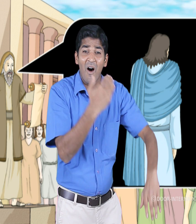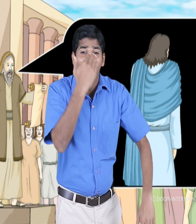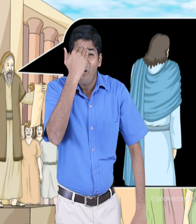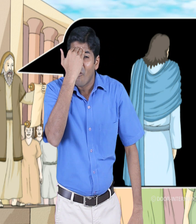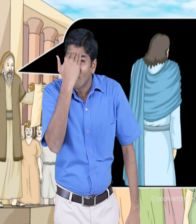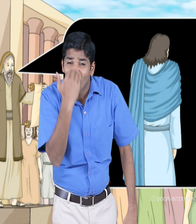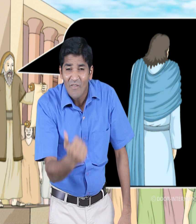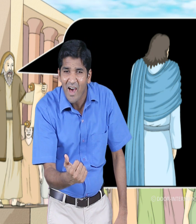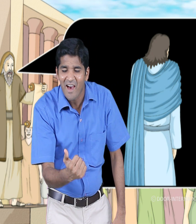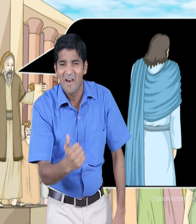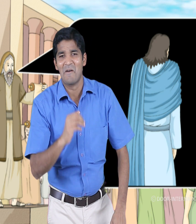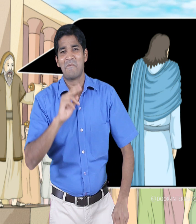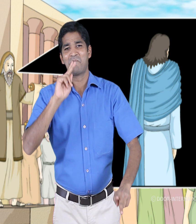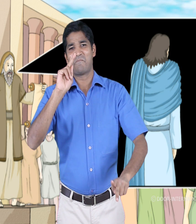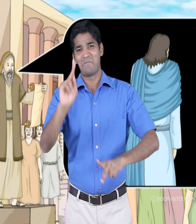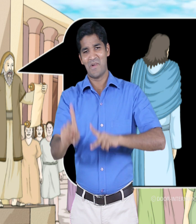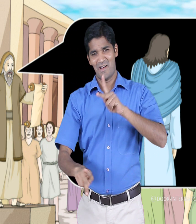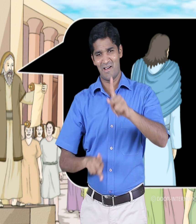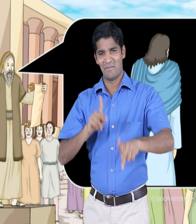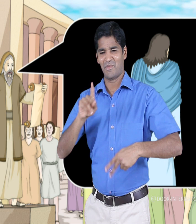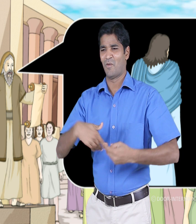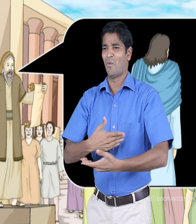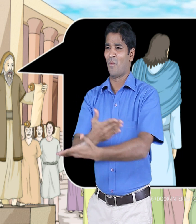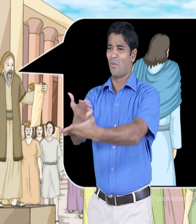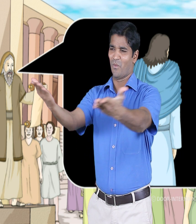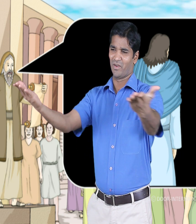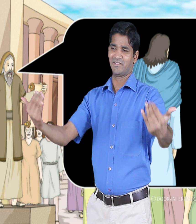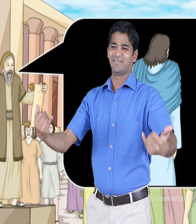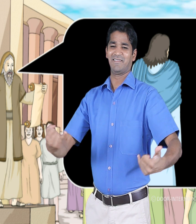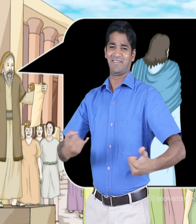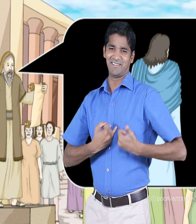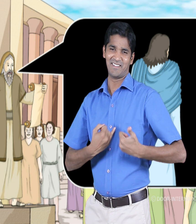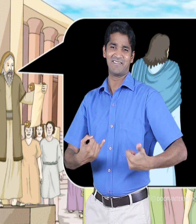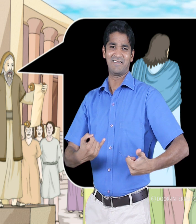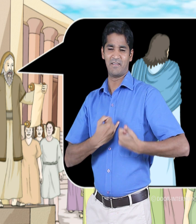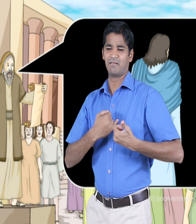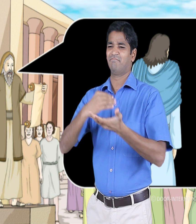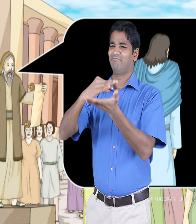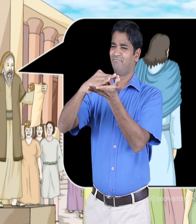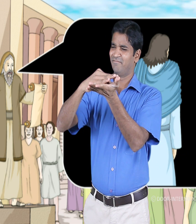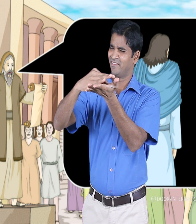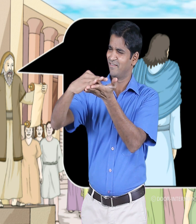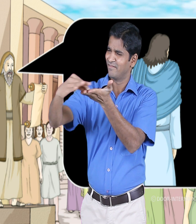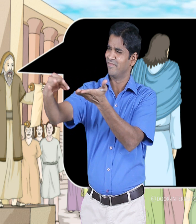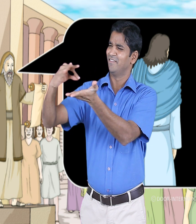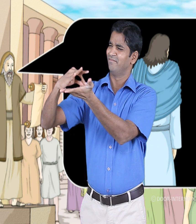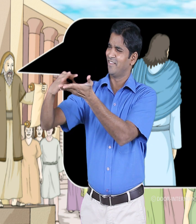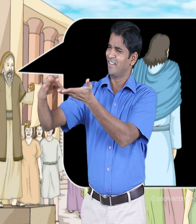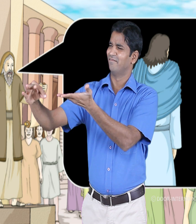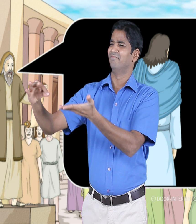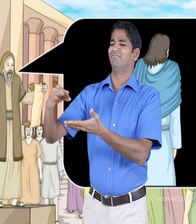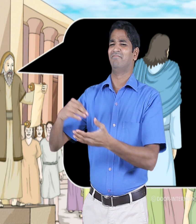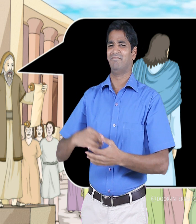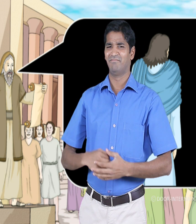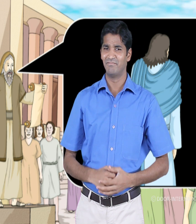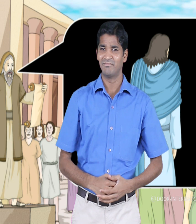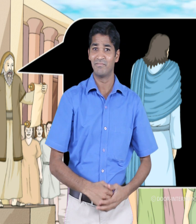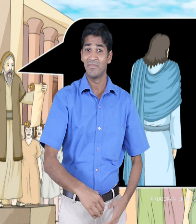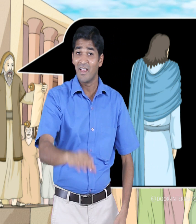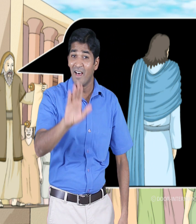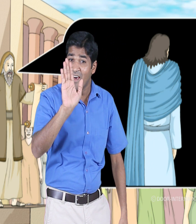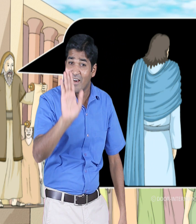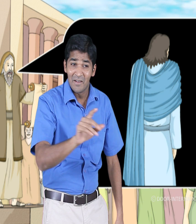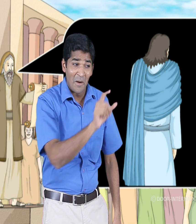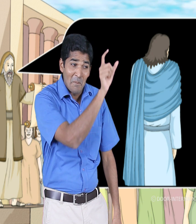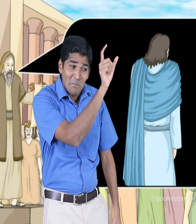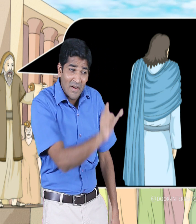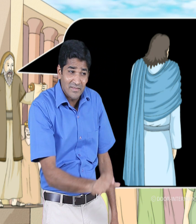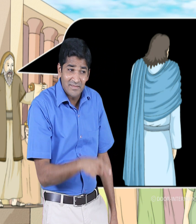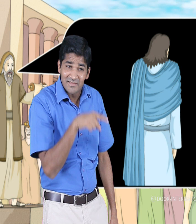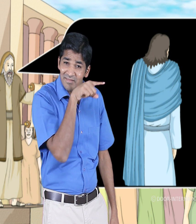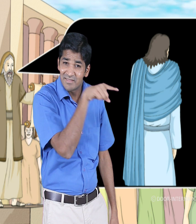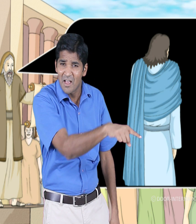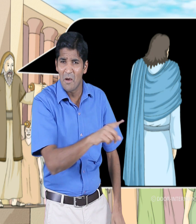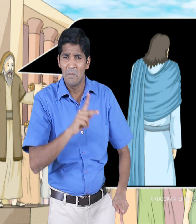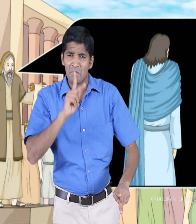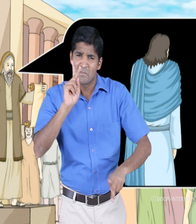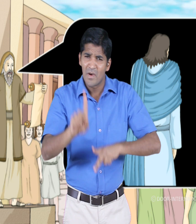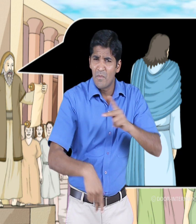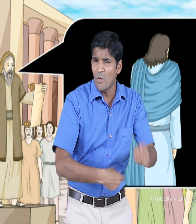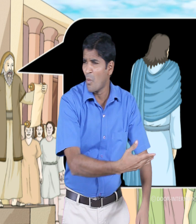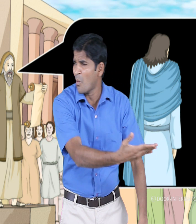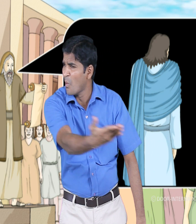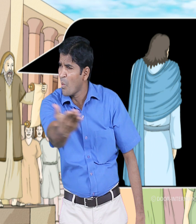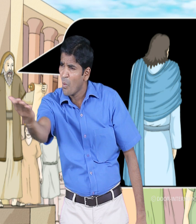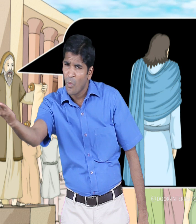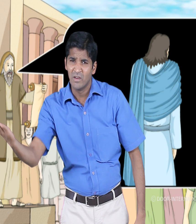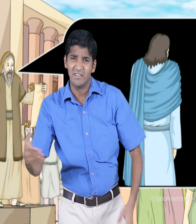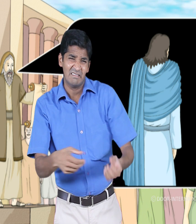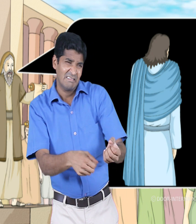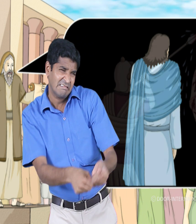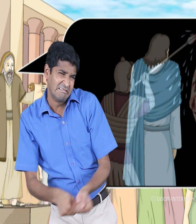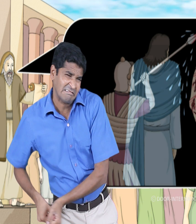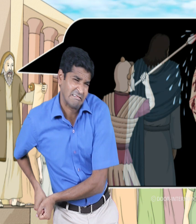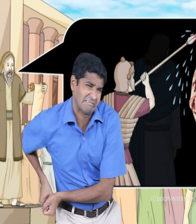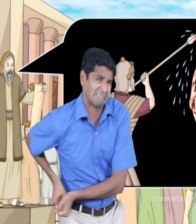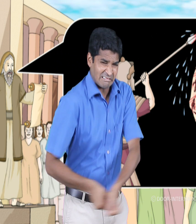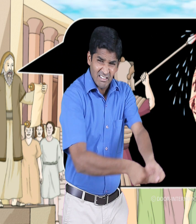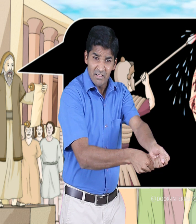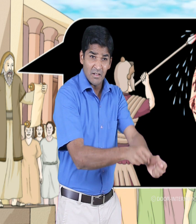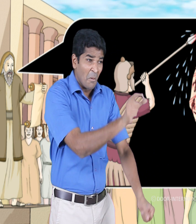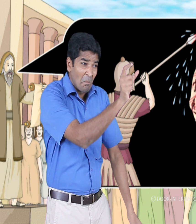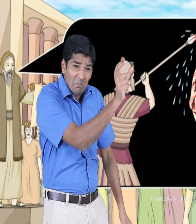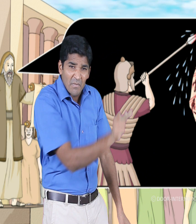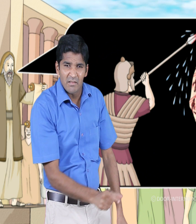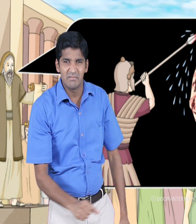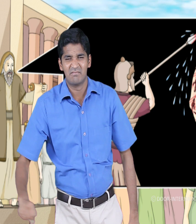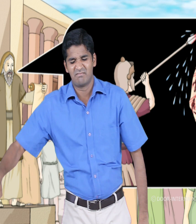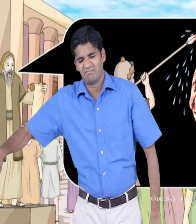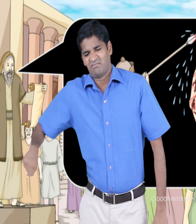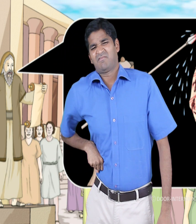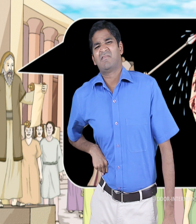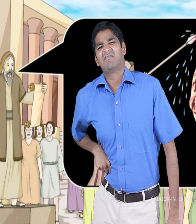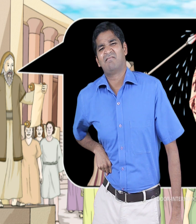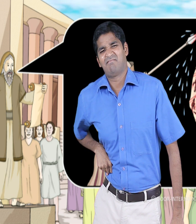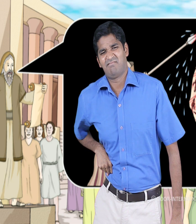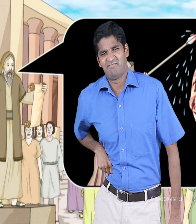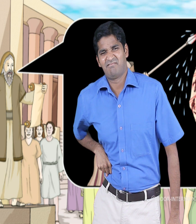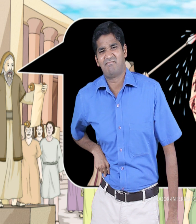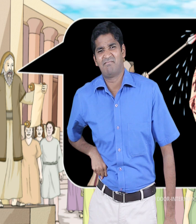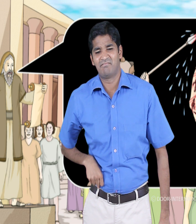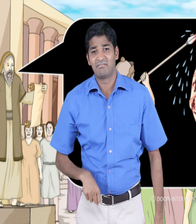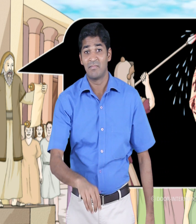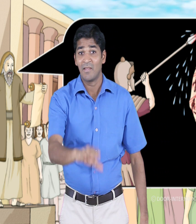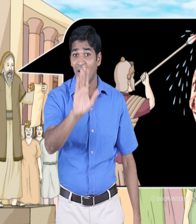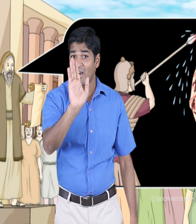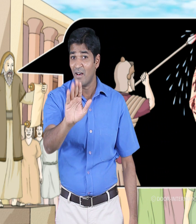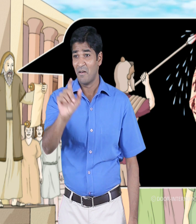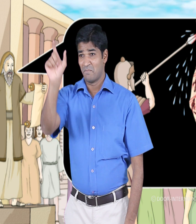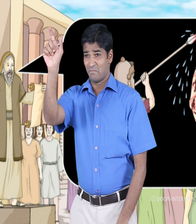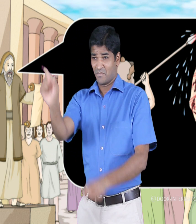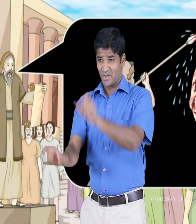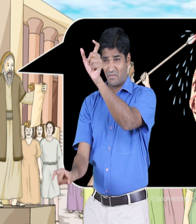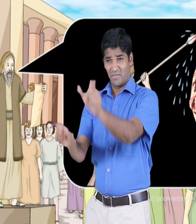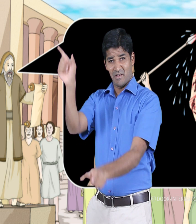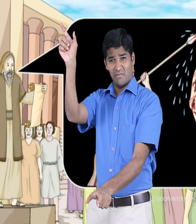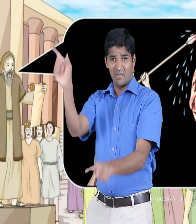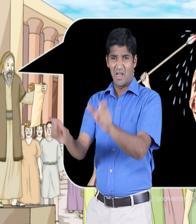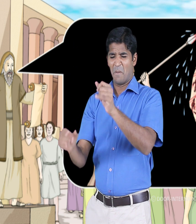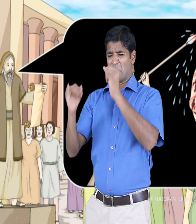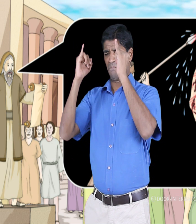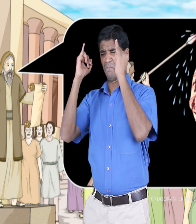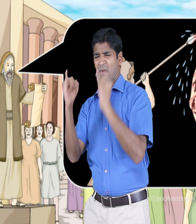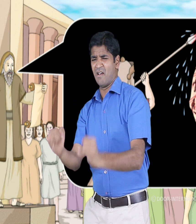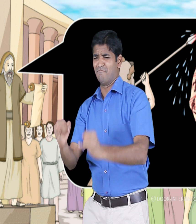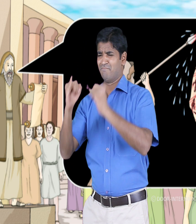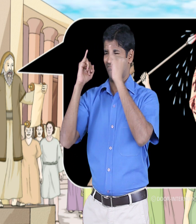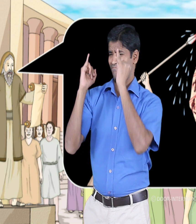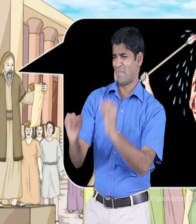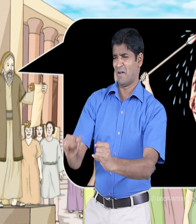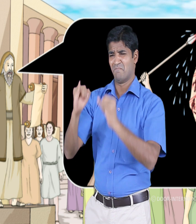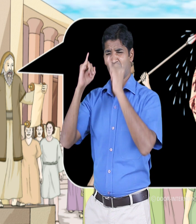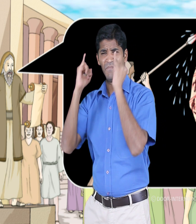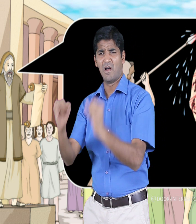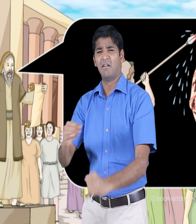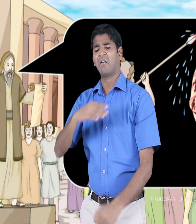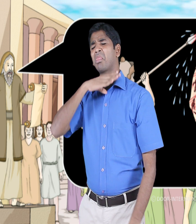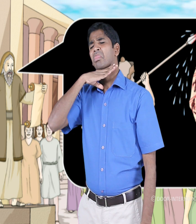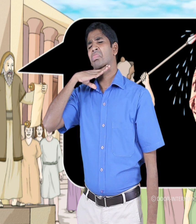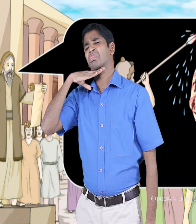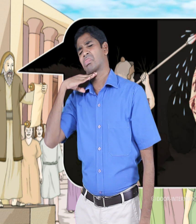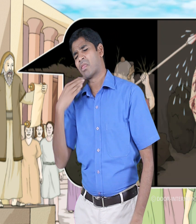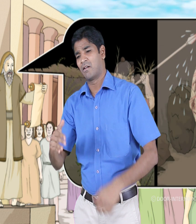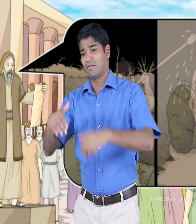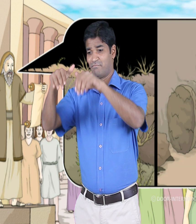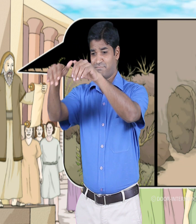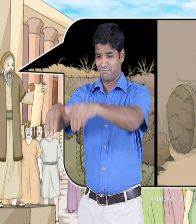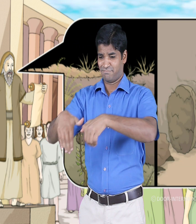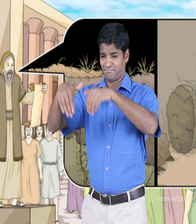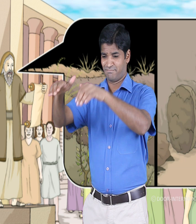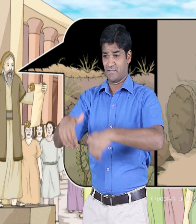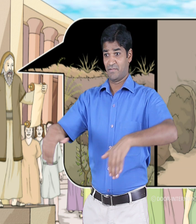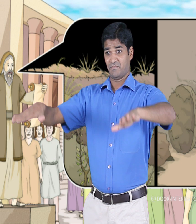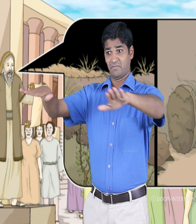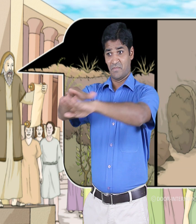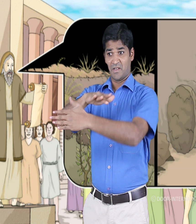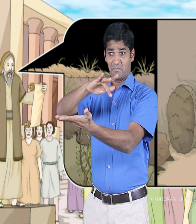He was stricken for the transgression of My people.